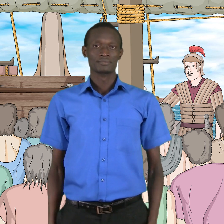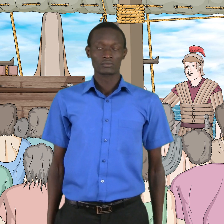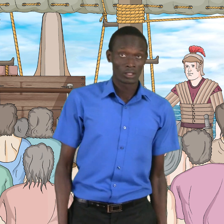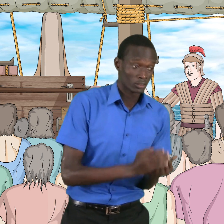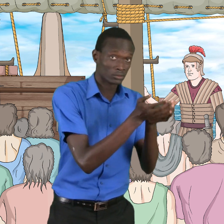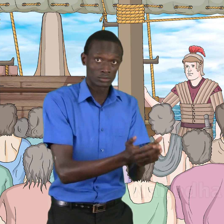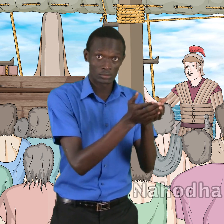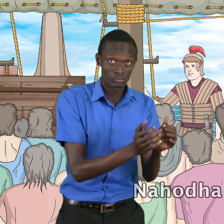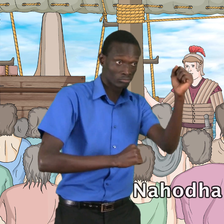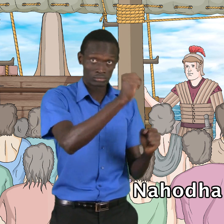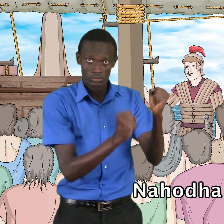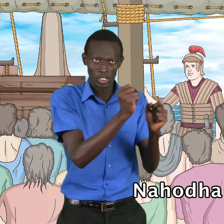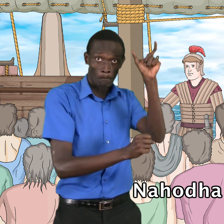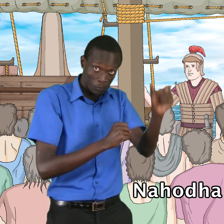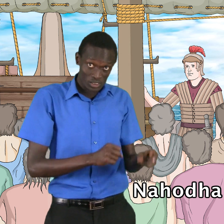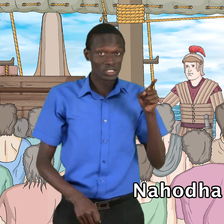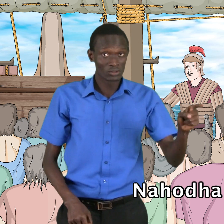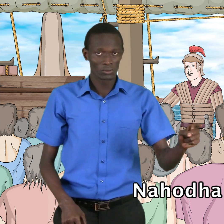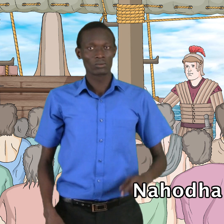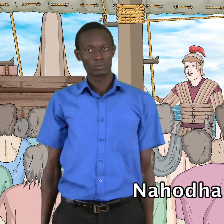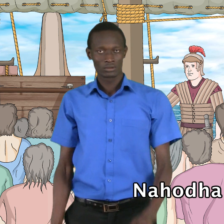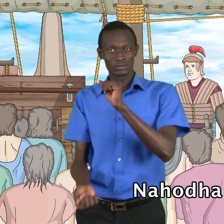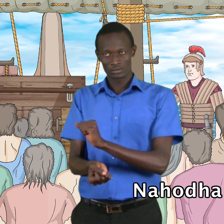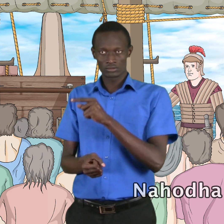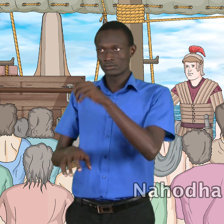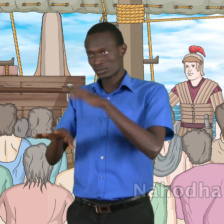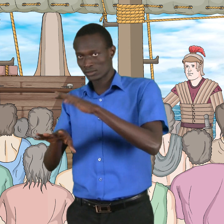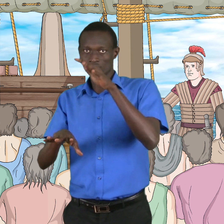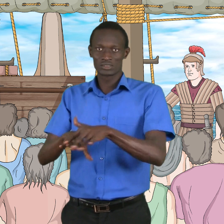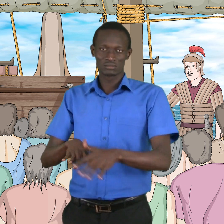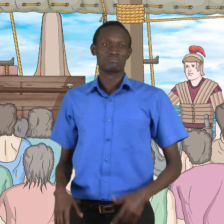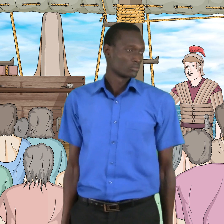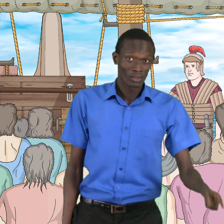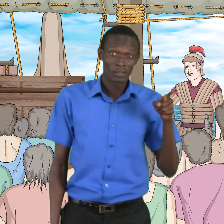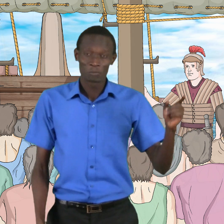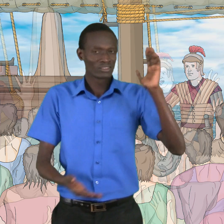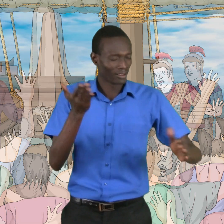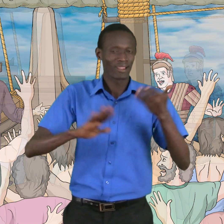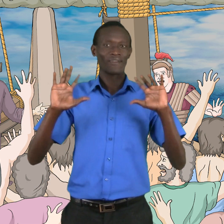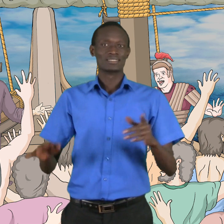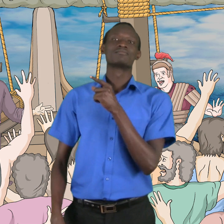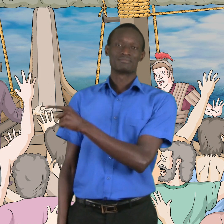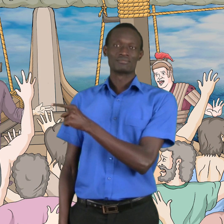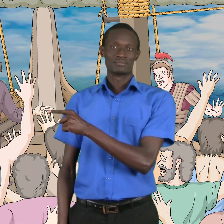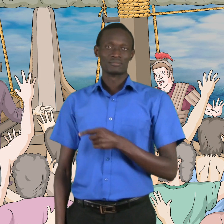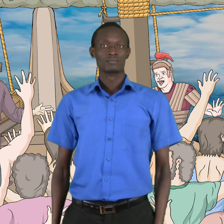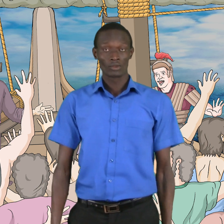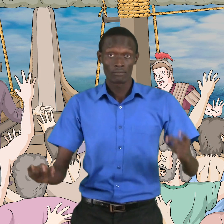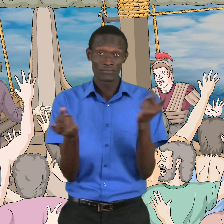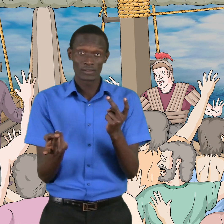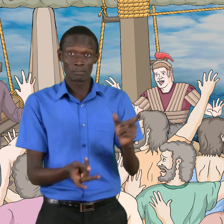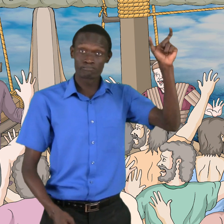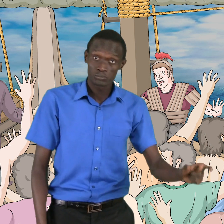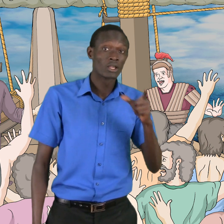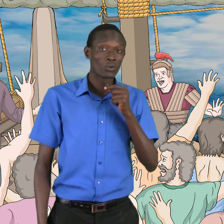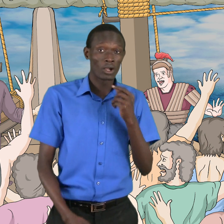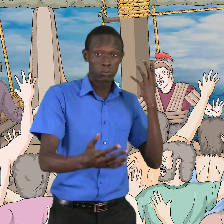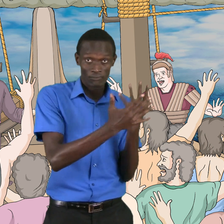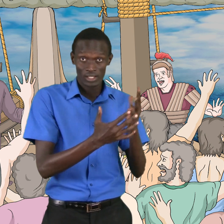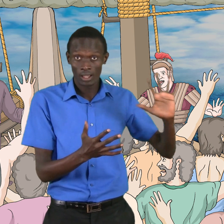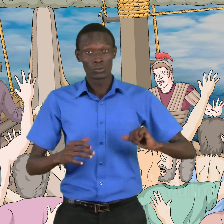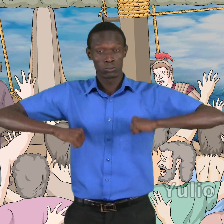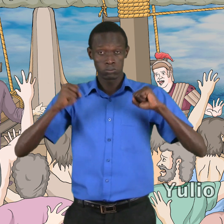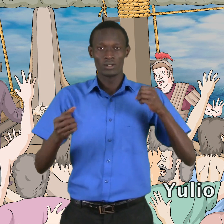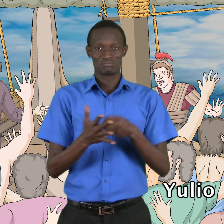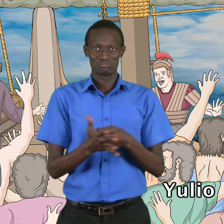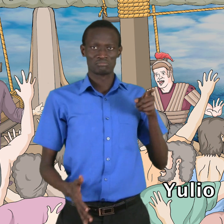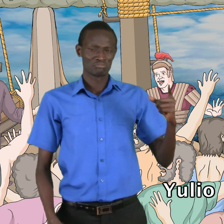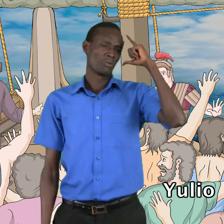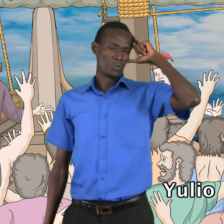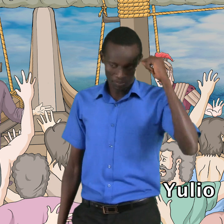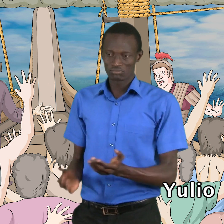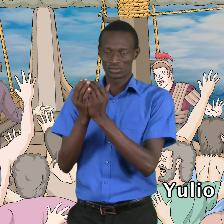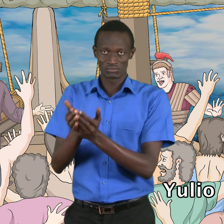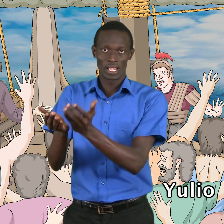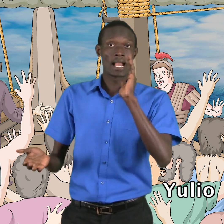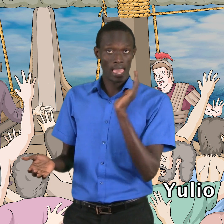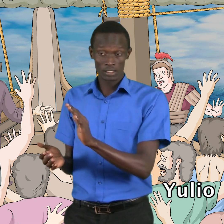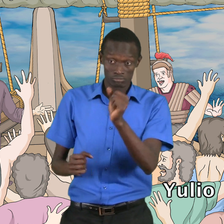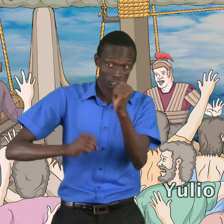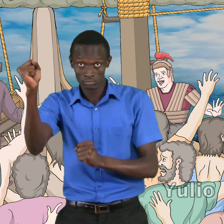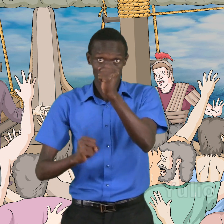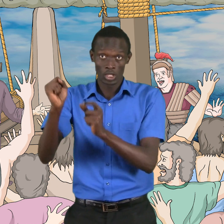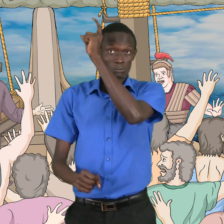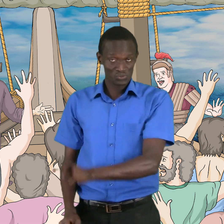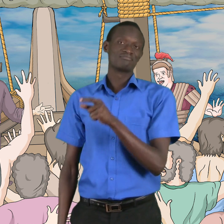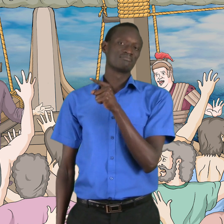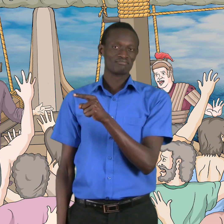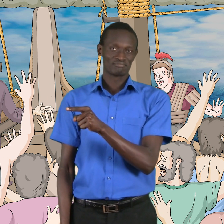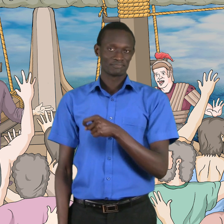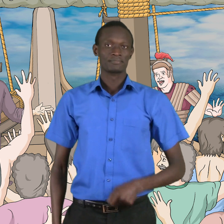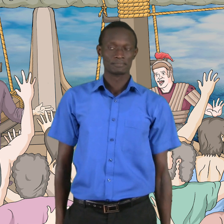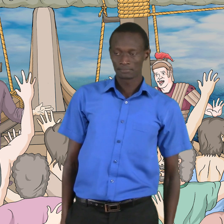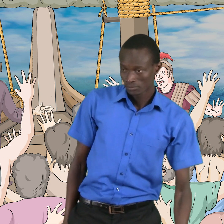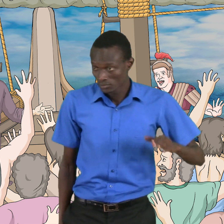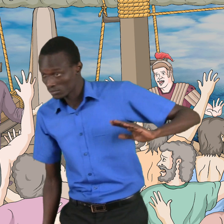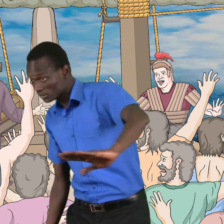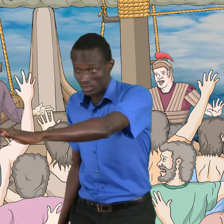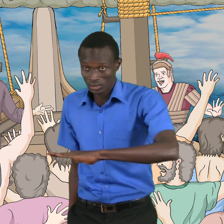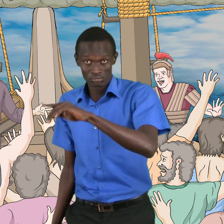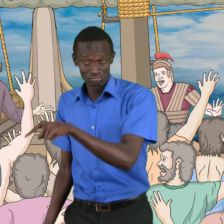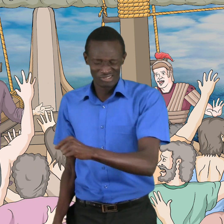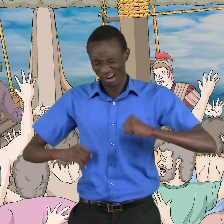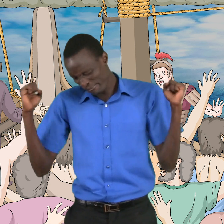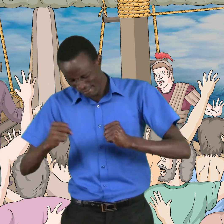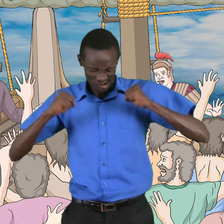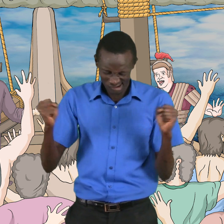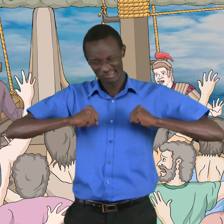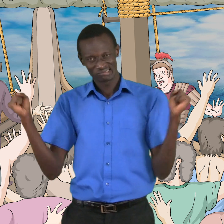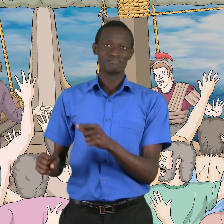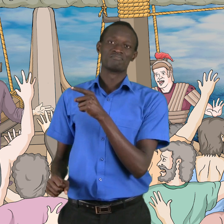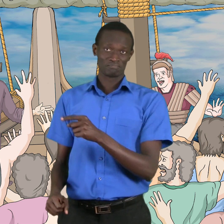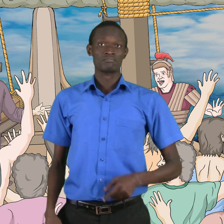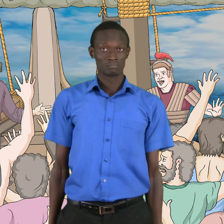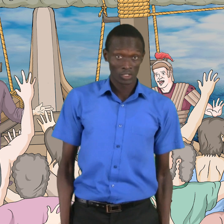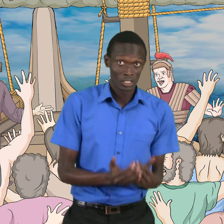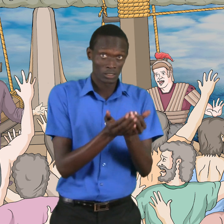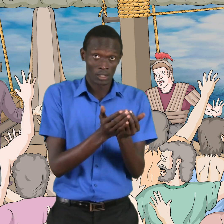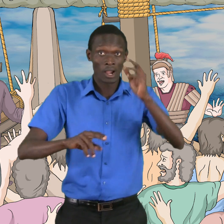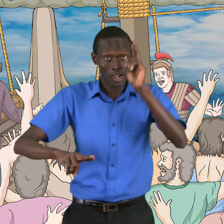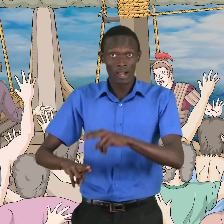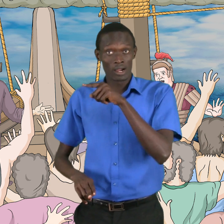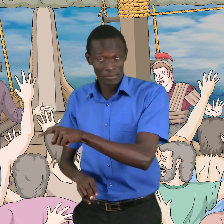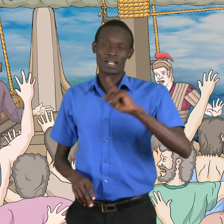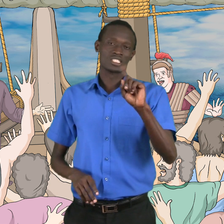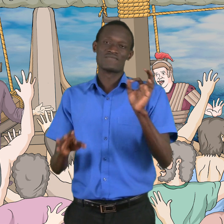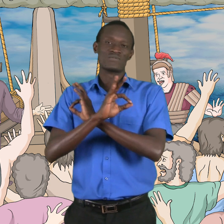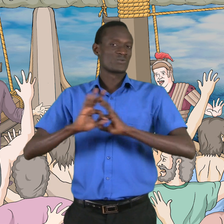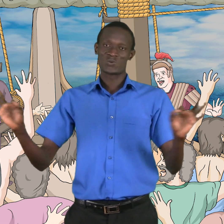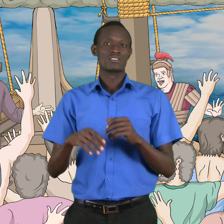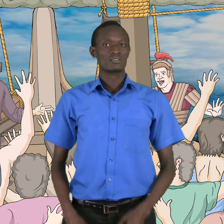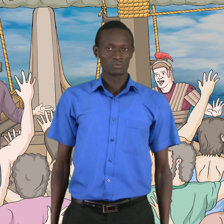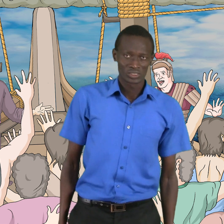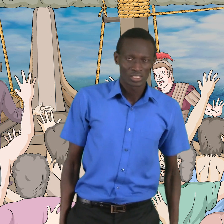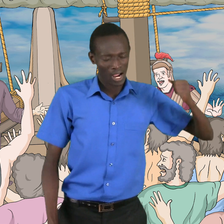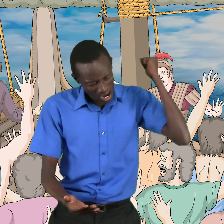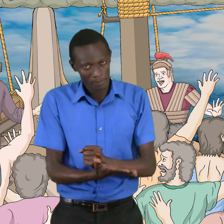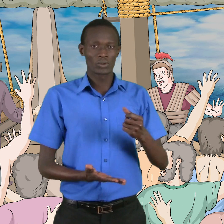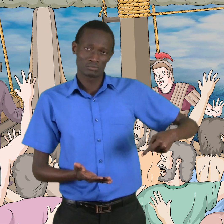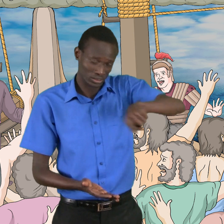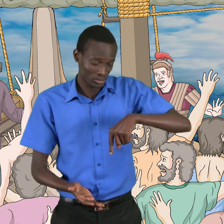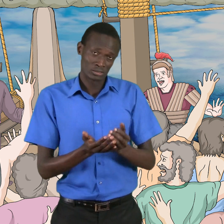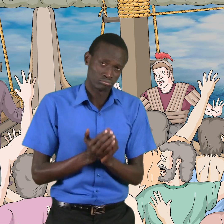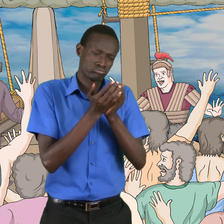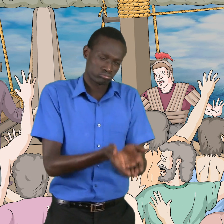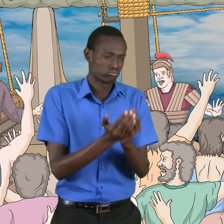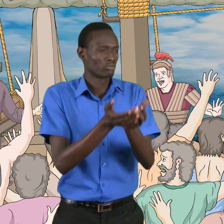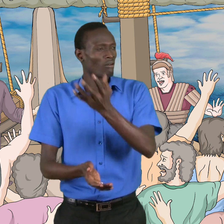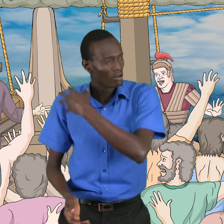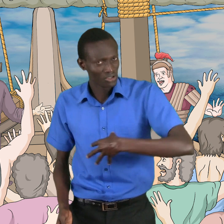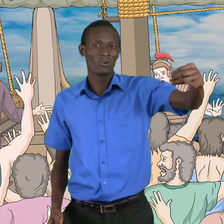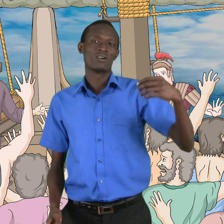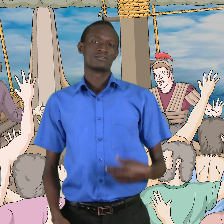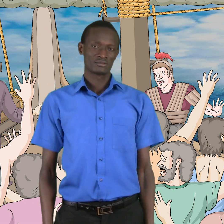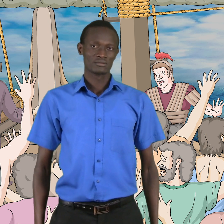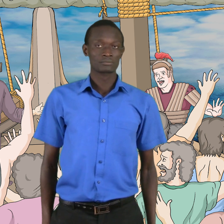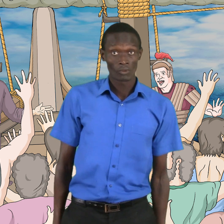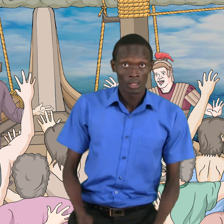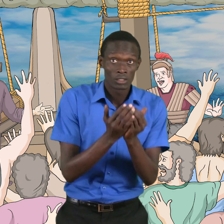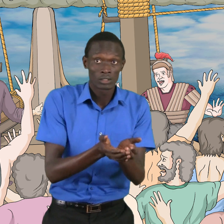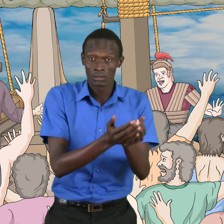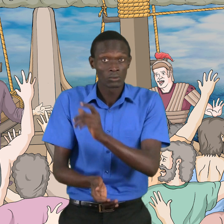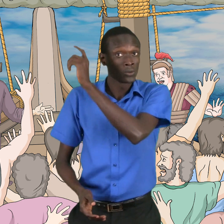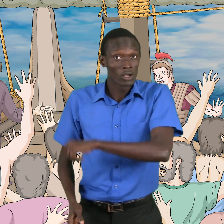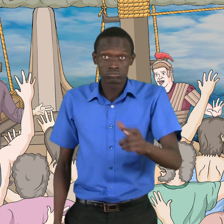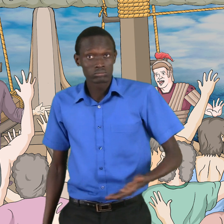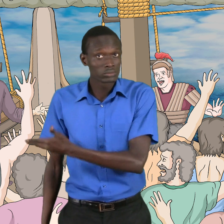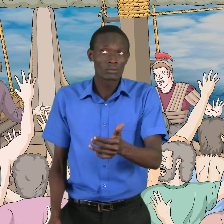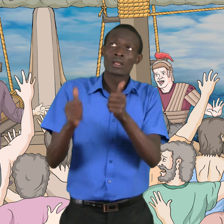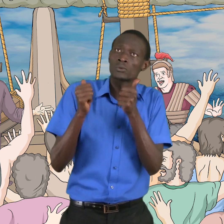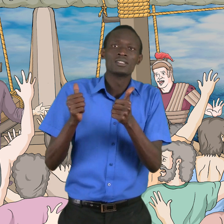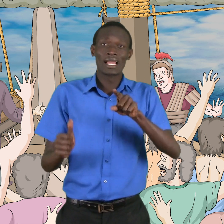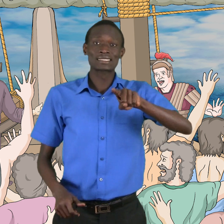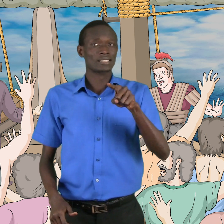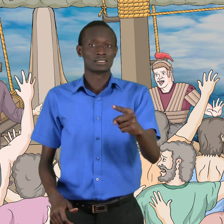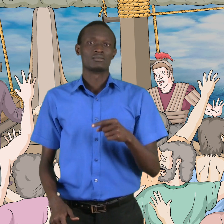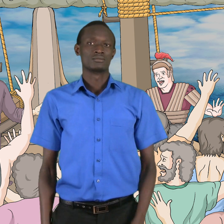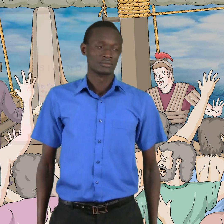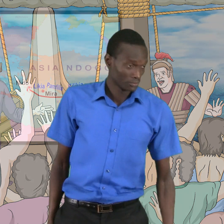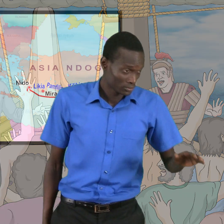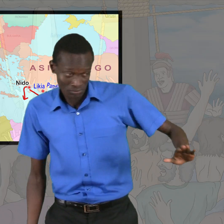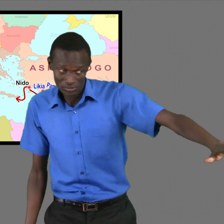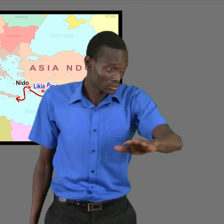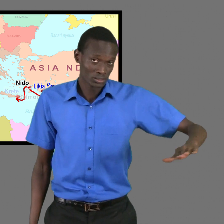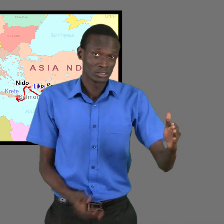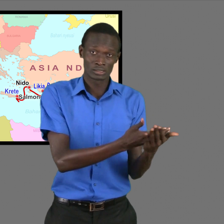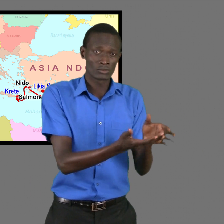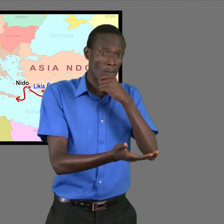But contrary to Paul’s advice, the centurion was persuaded by the pilot and by the owner of the ship.